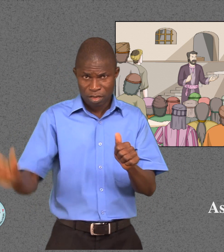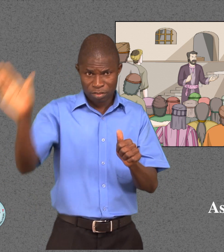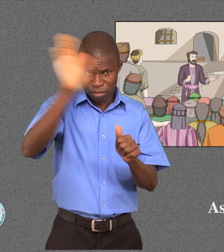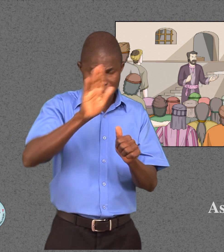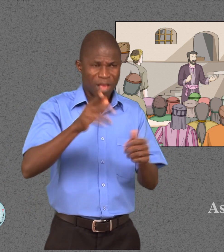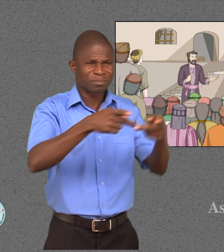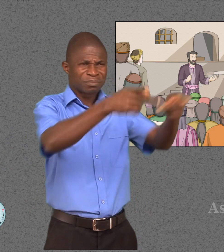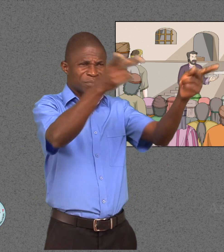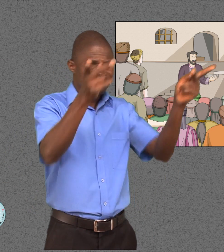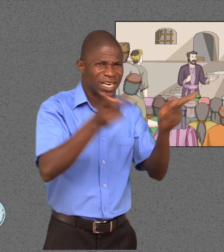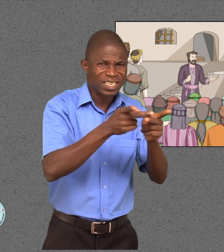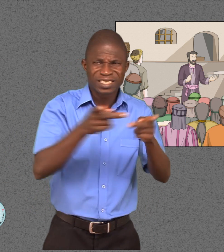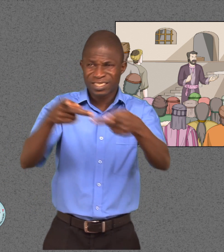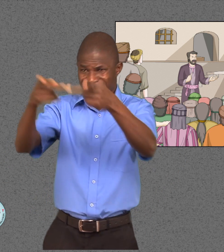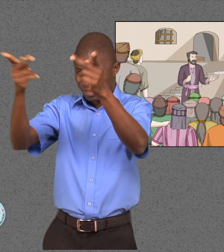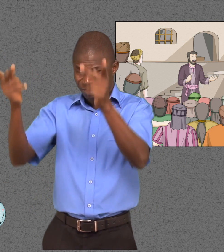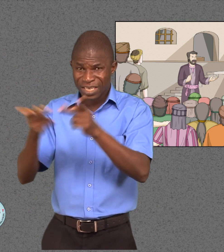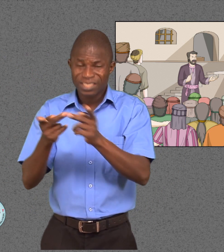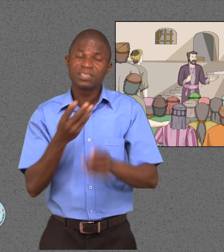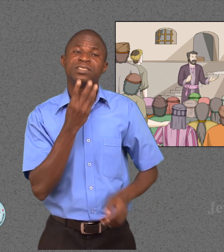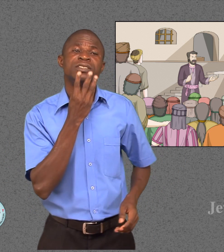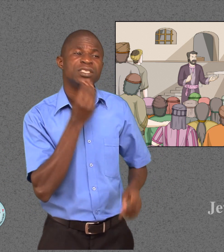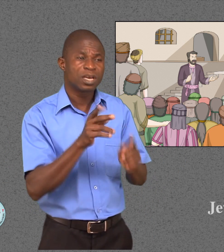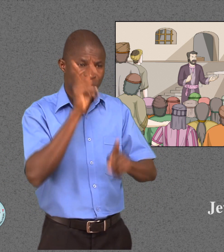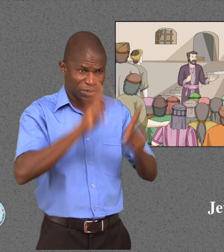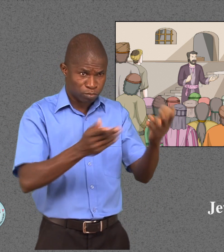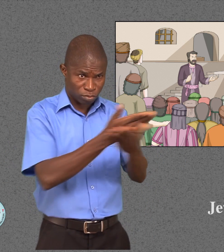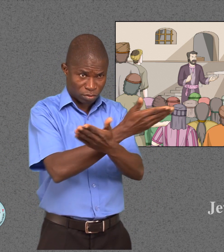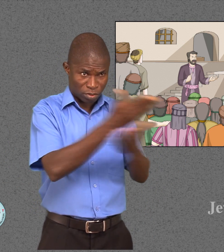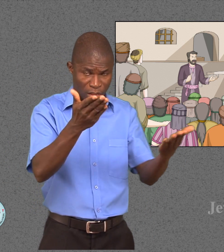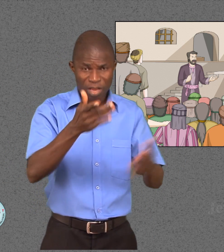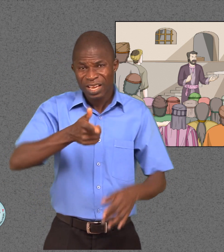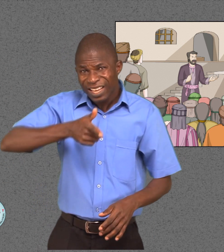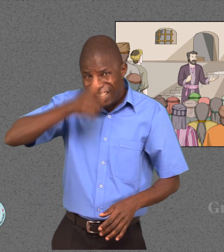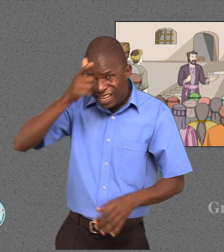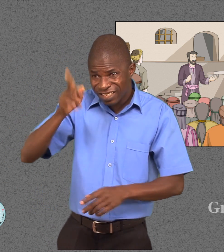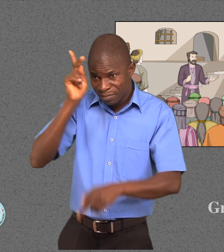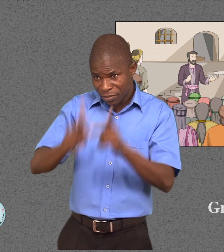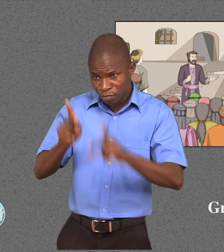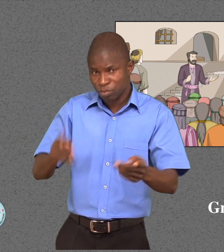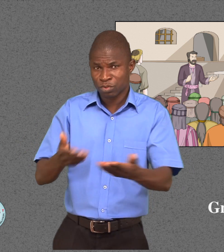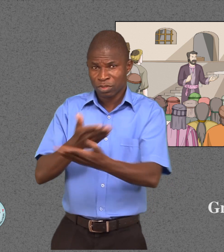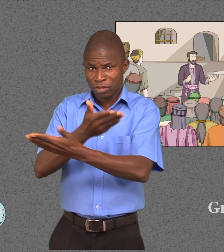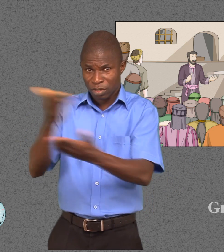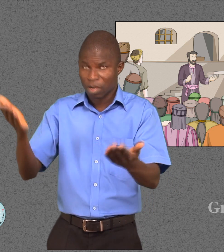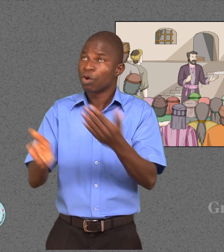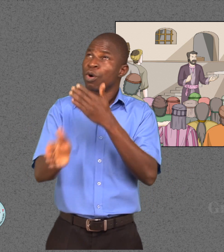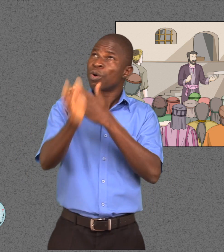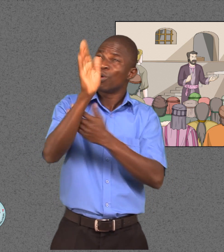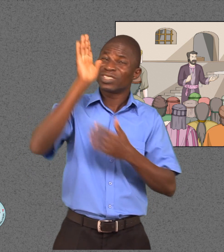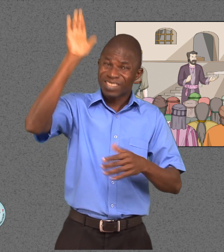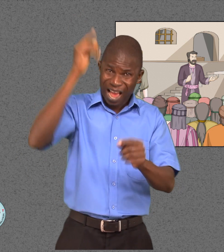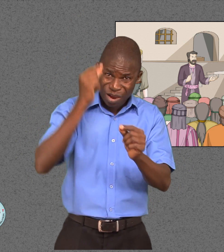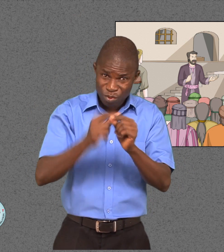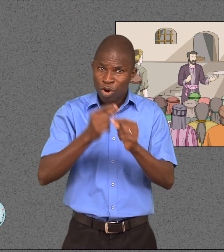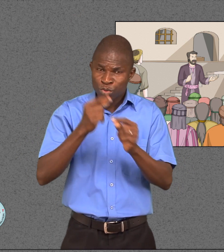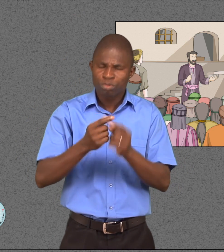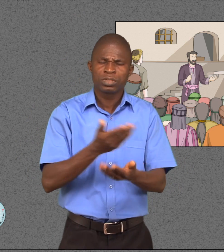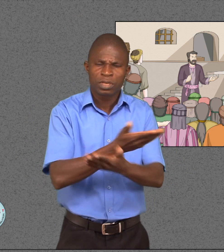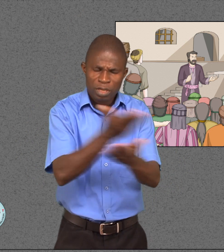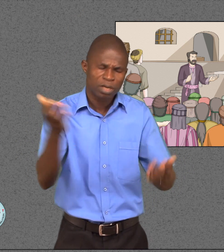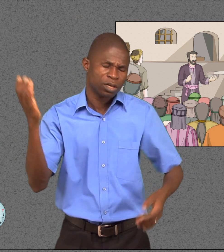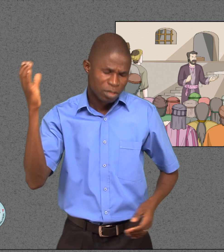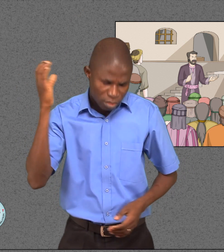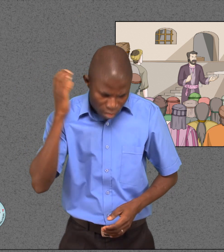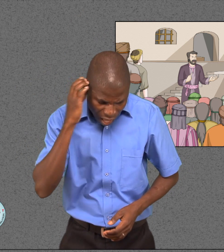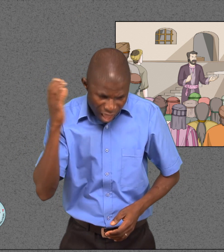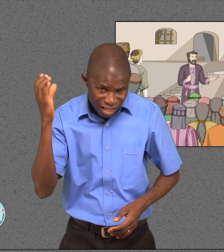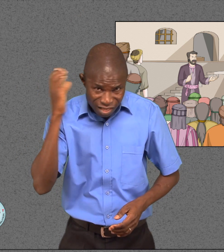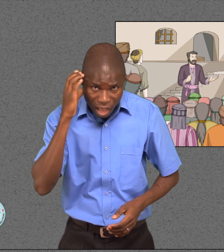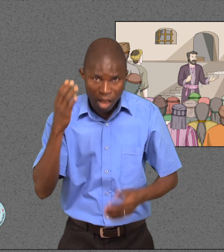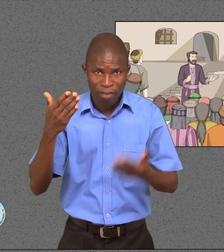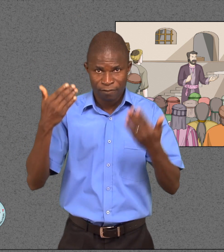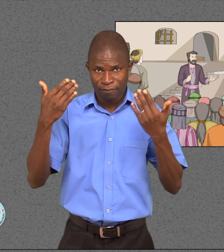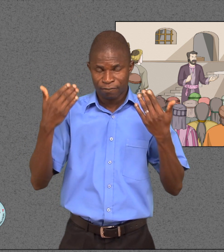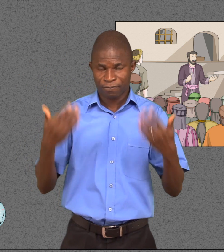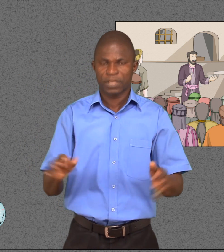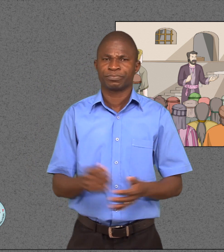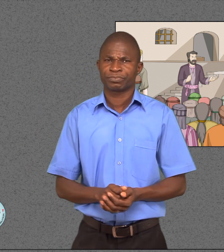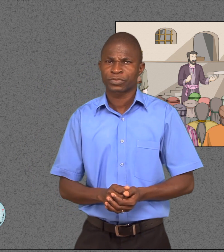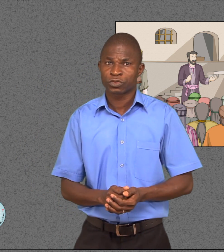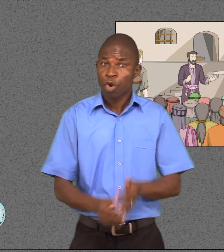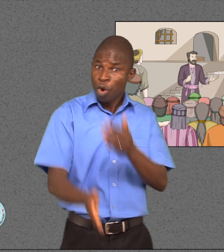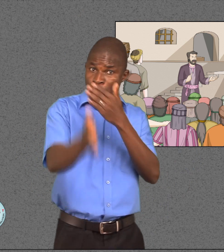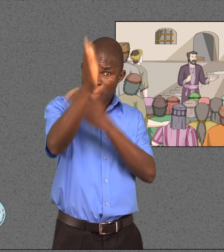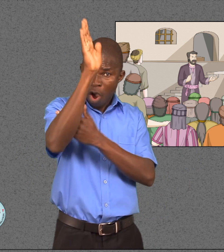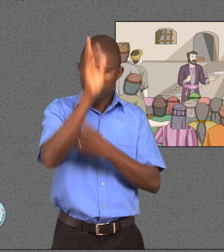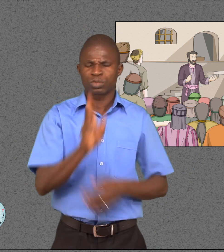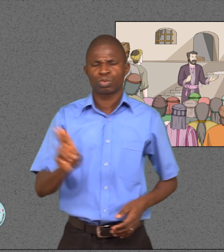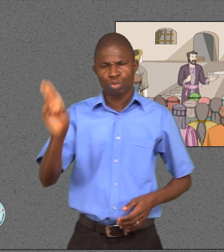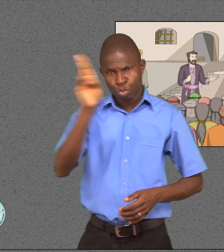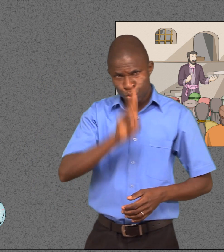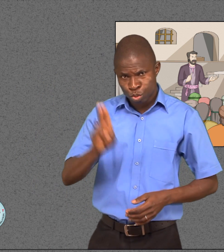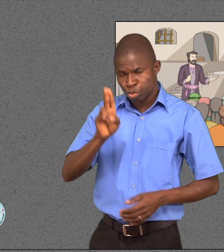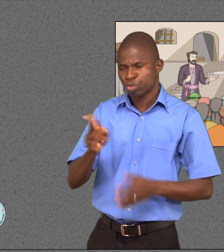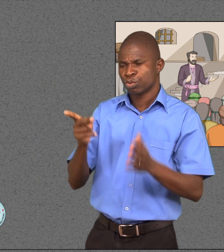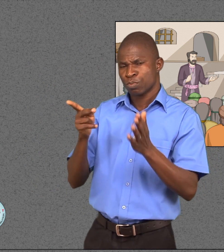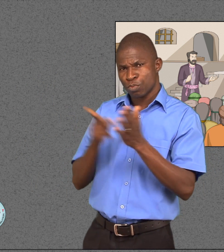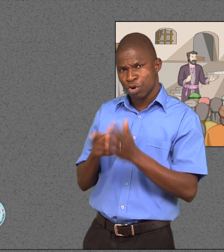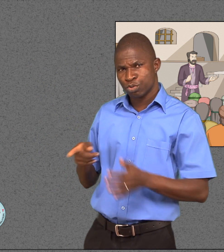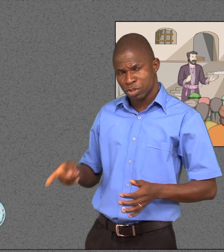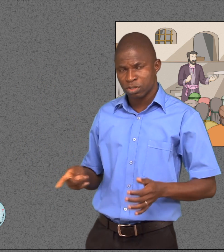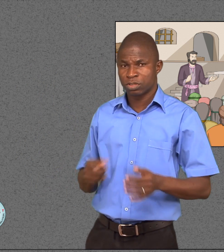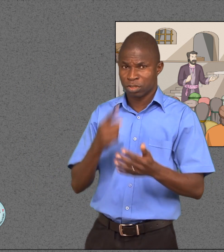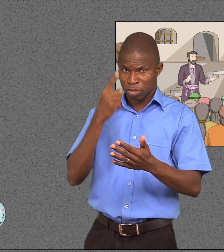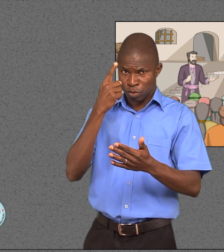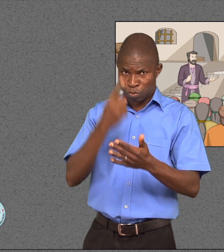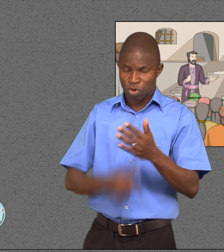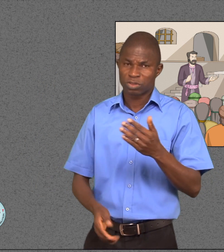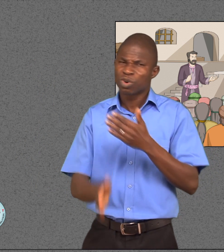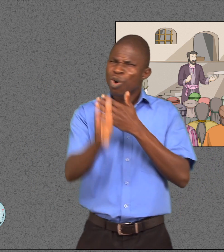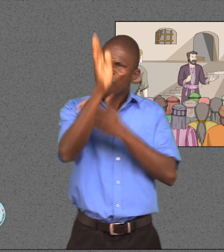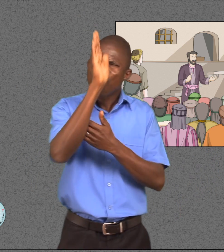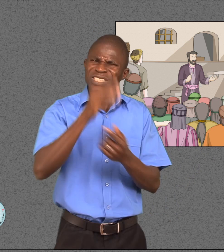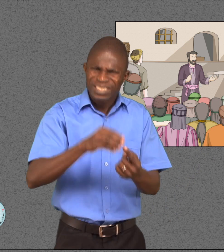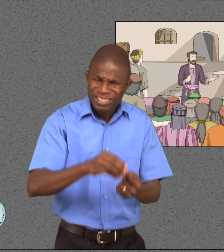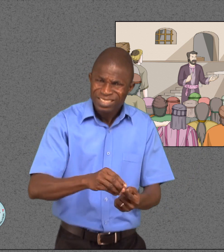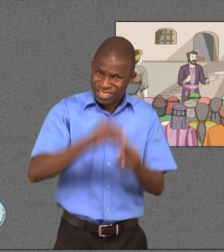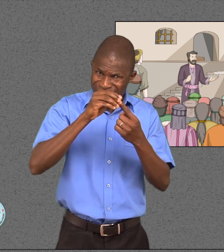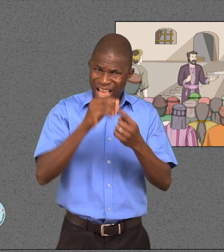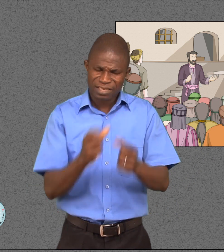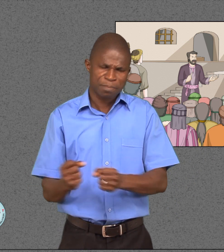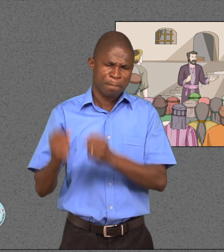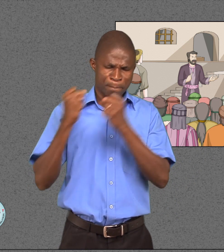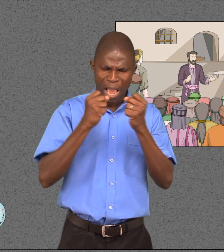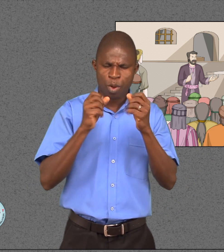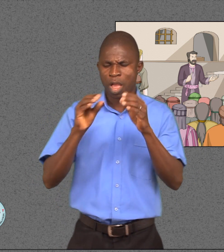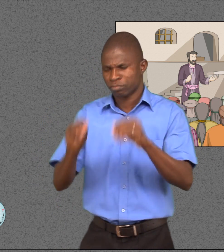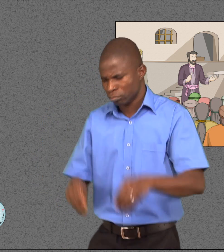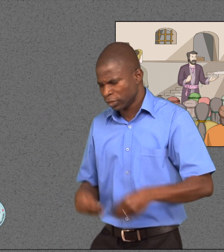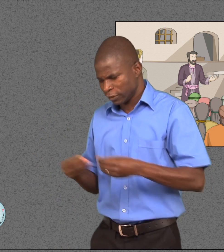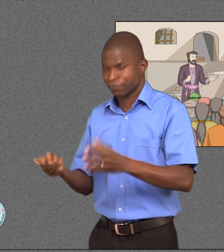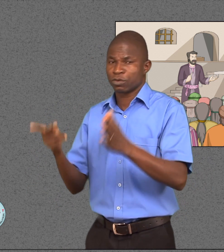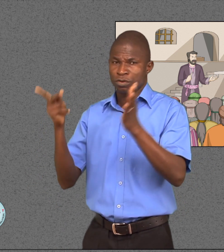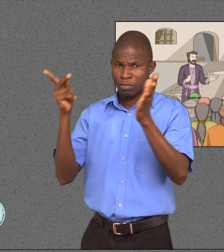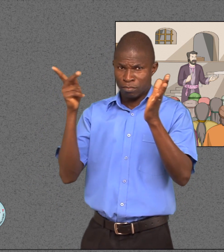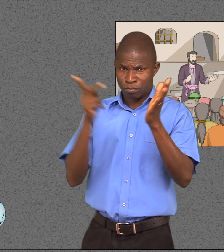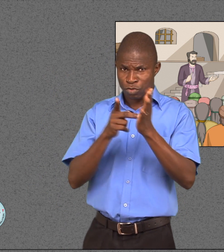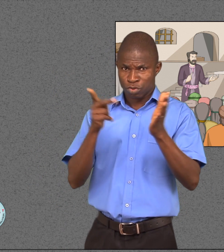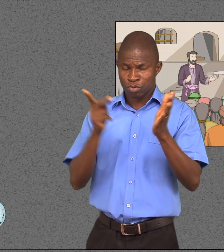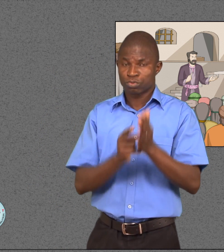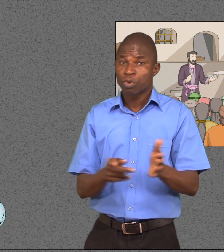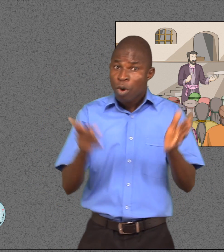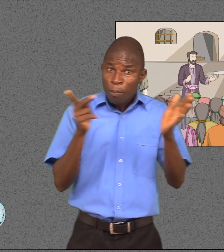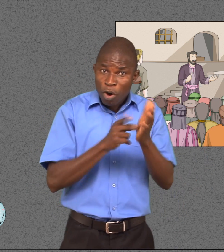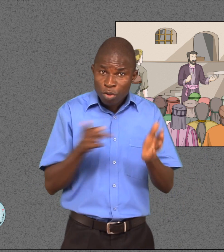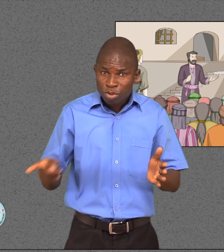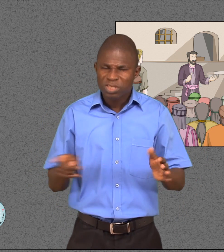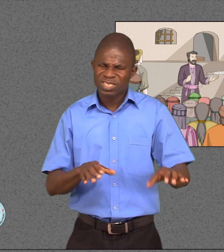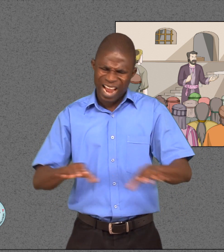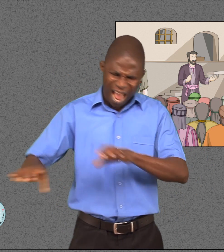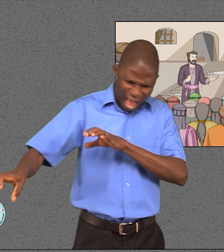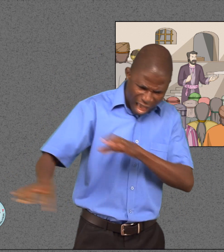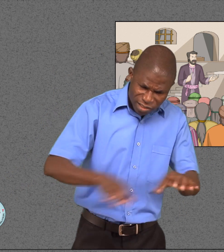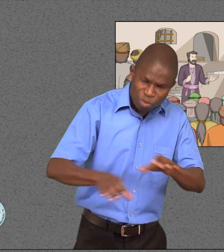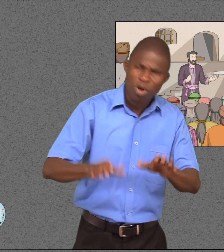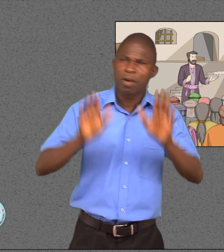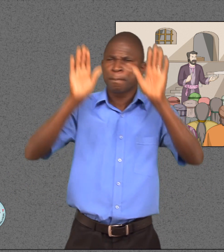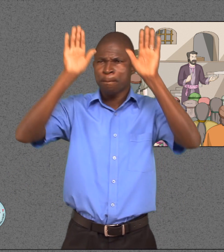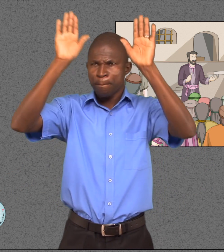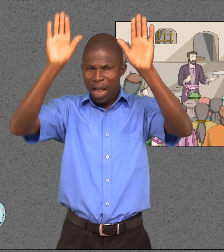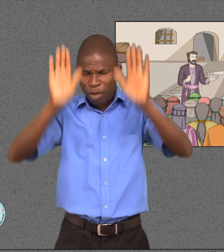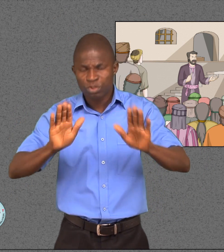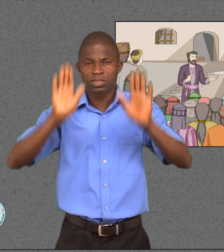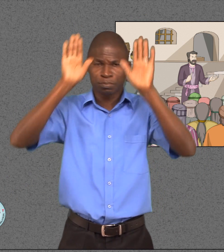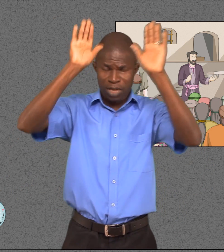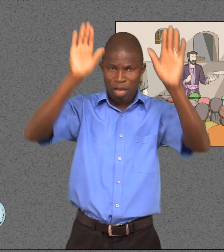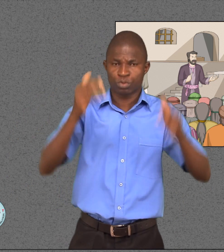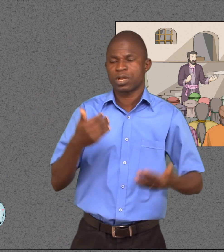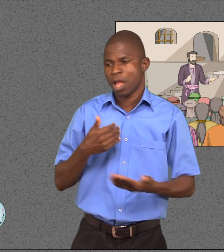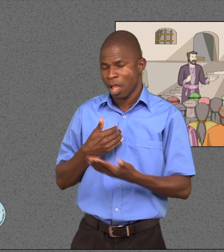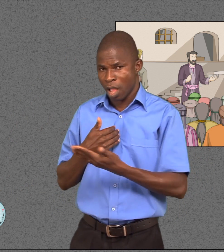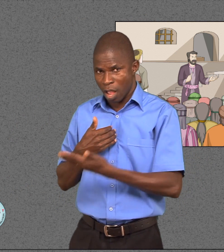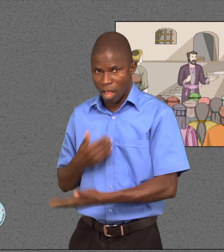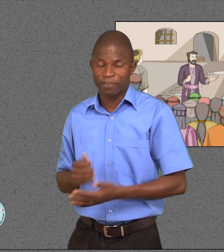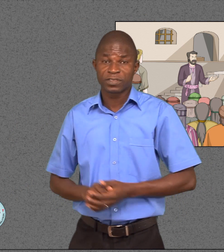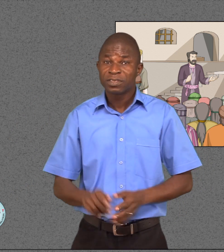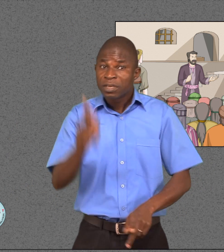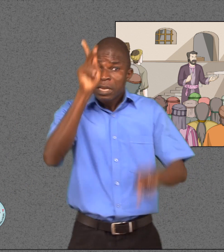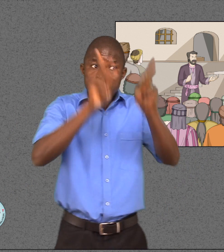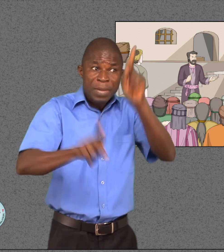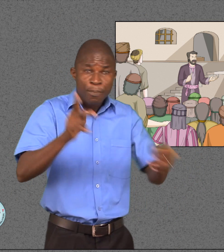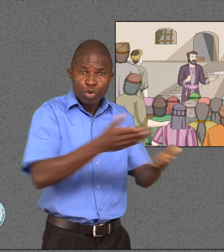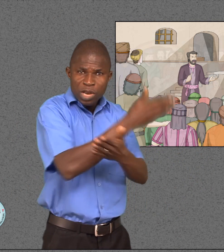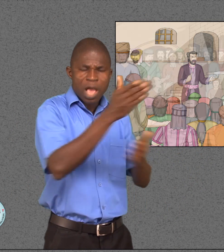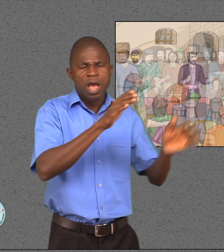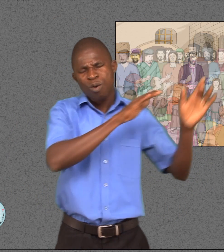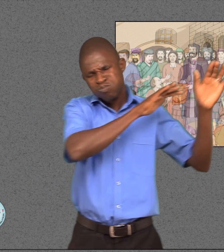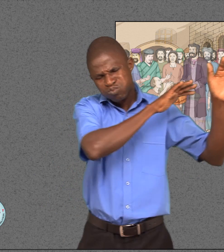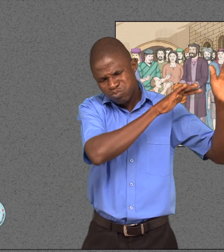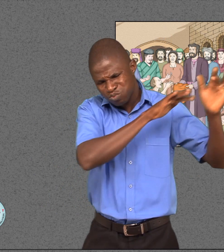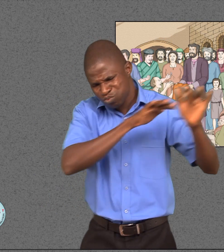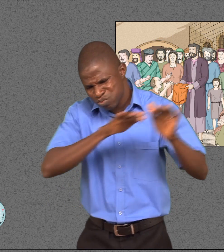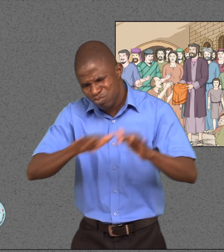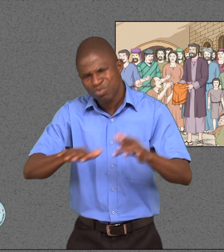This continued for two years, so that everyone who lived in the province of Asia, Jews and Greeks alike, heard the word of the Lord.